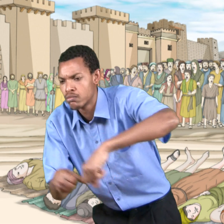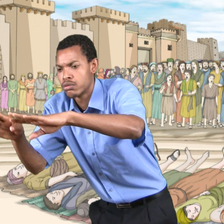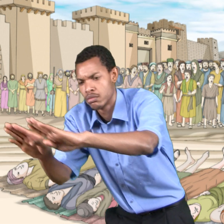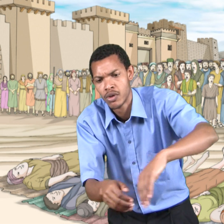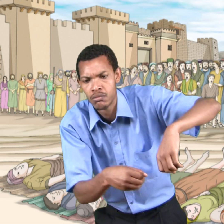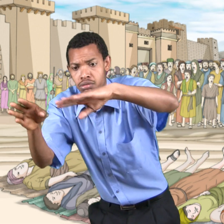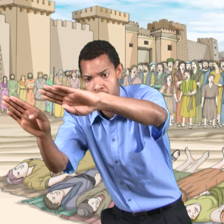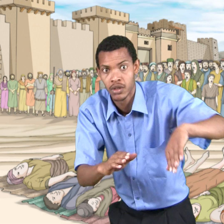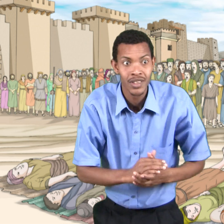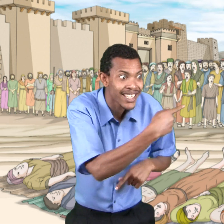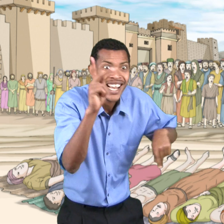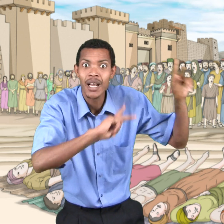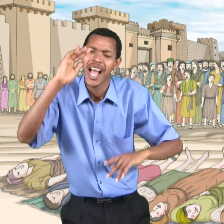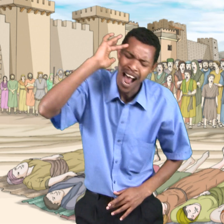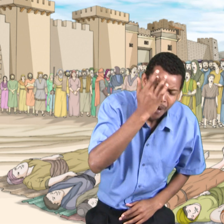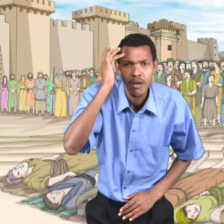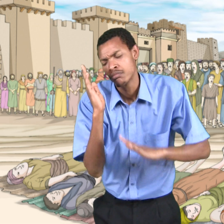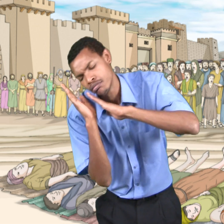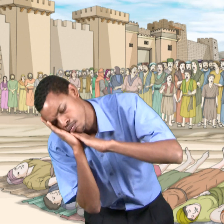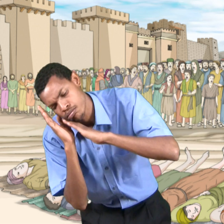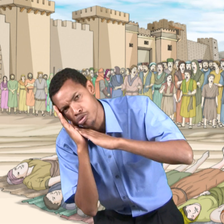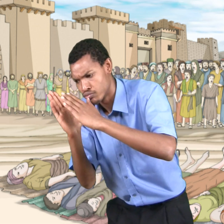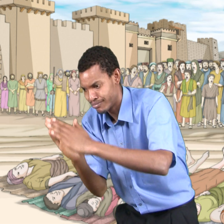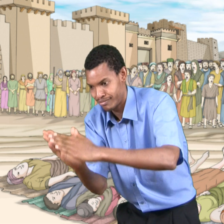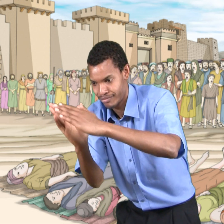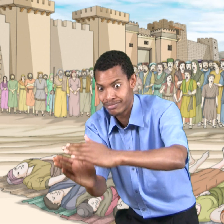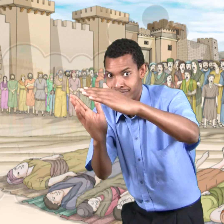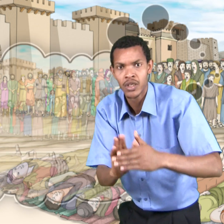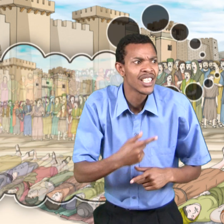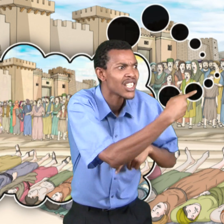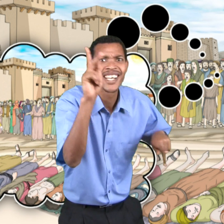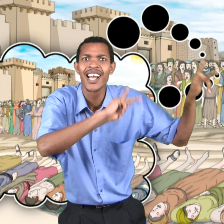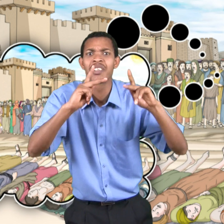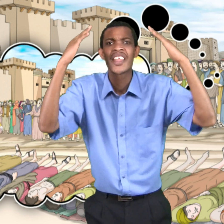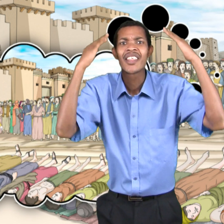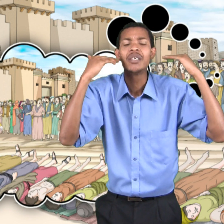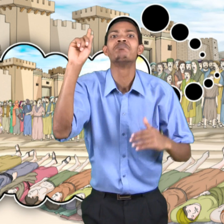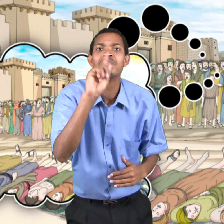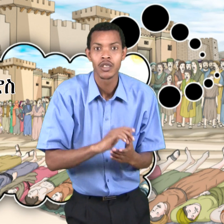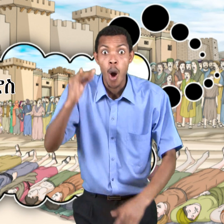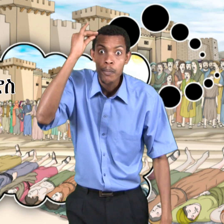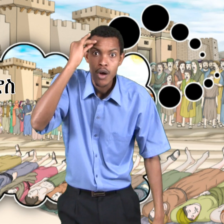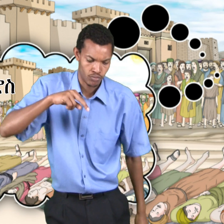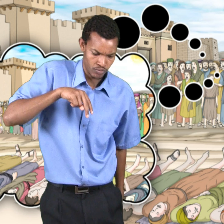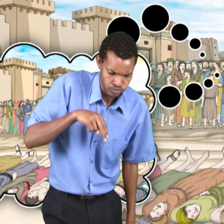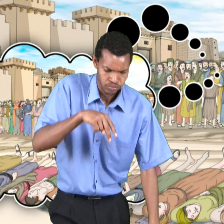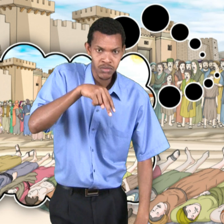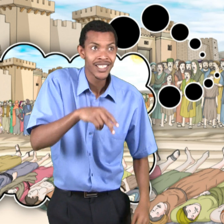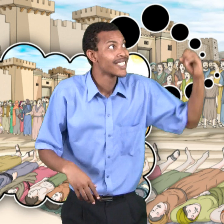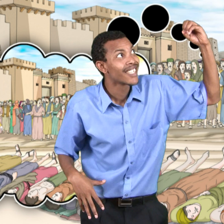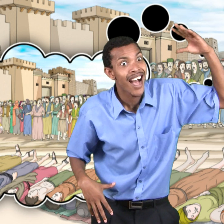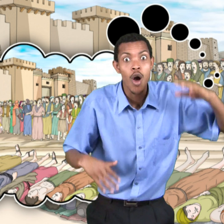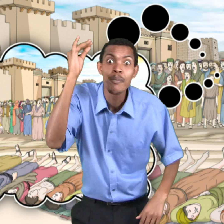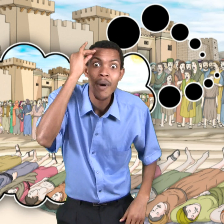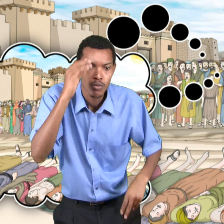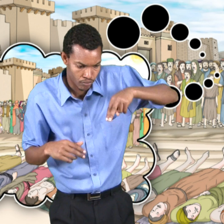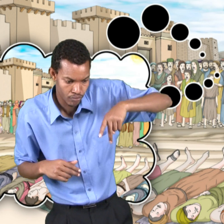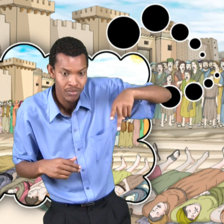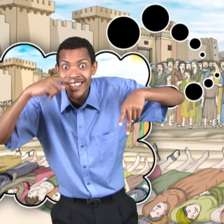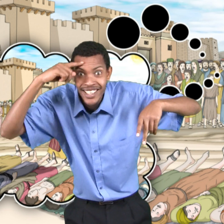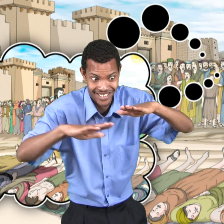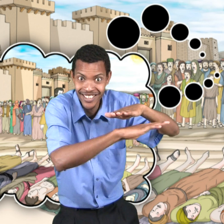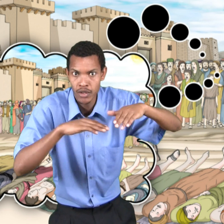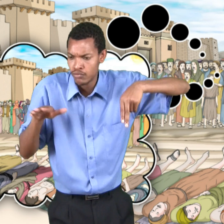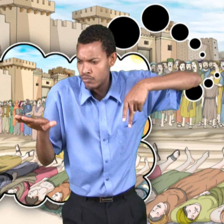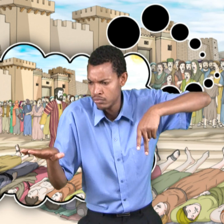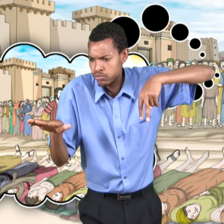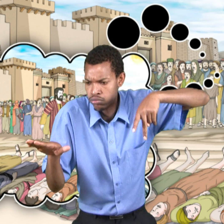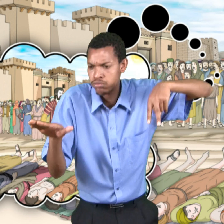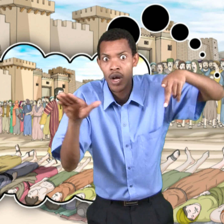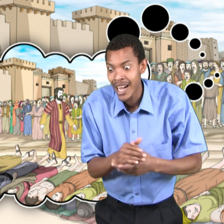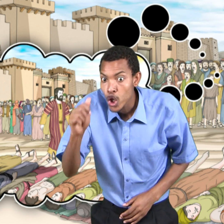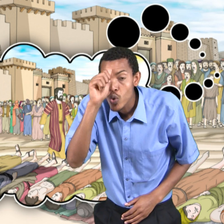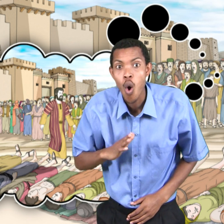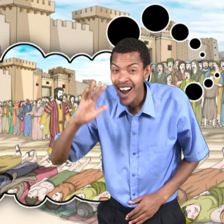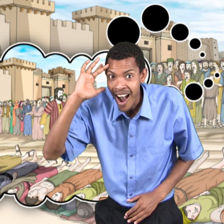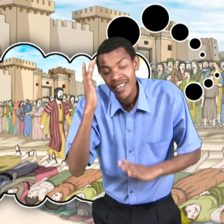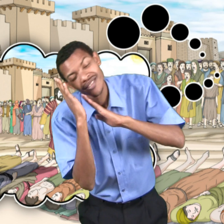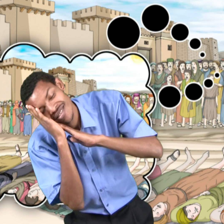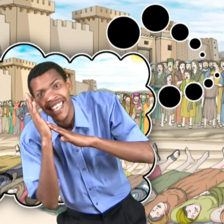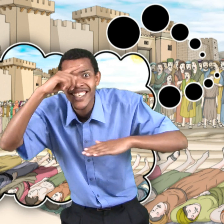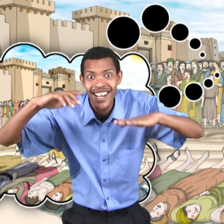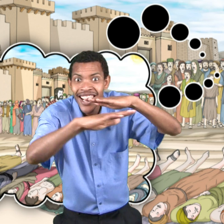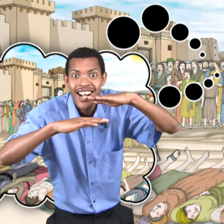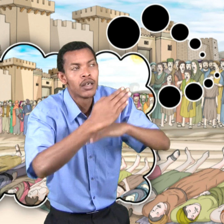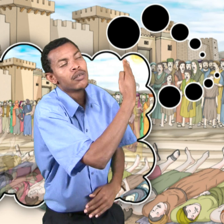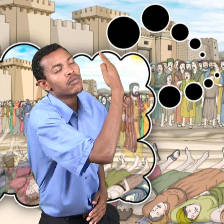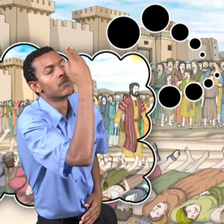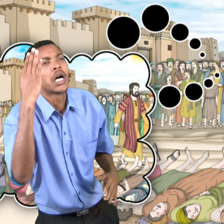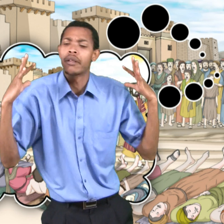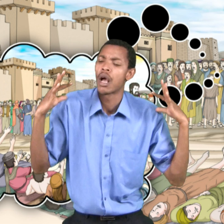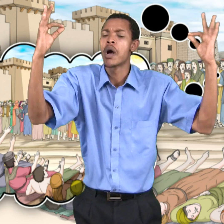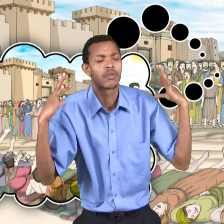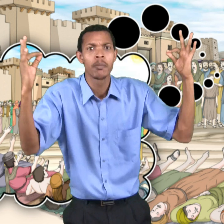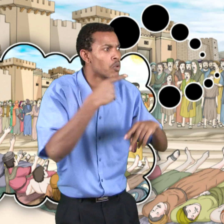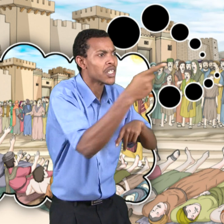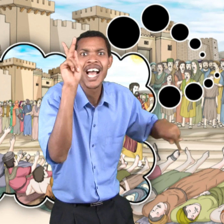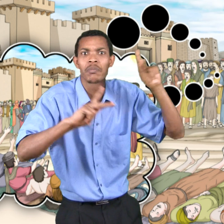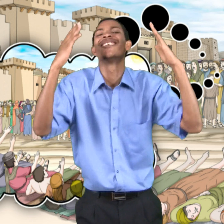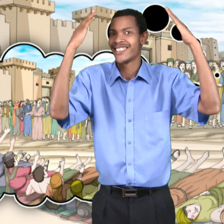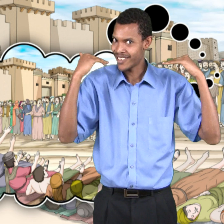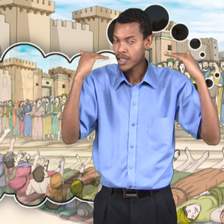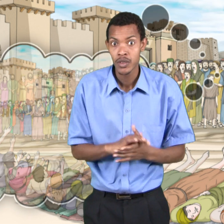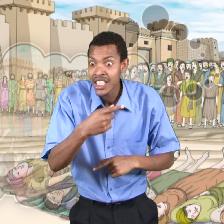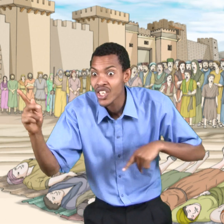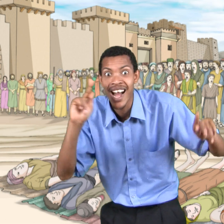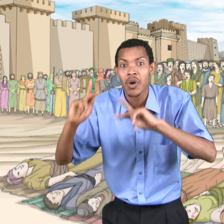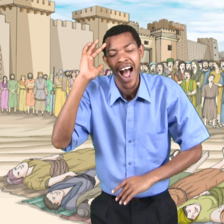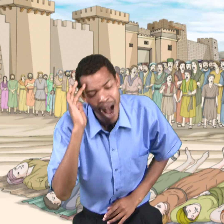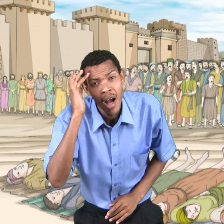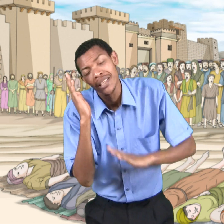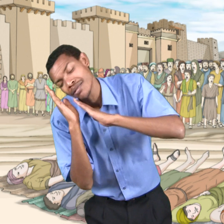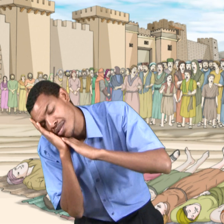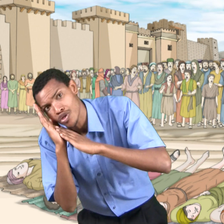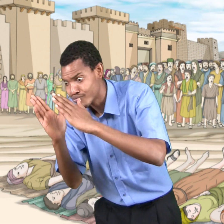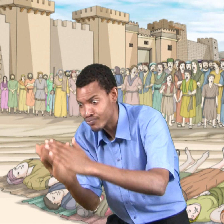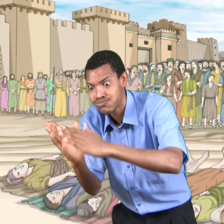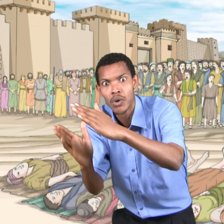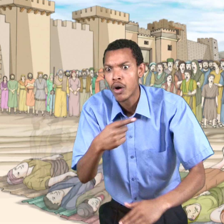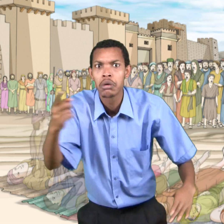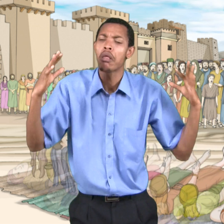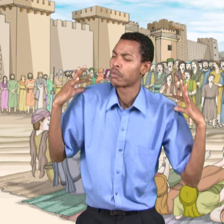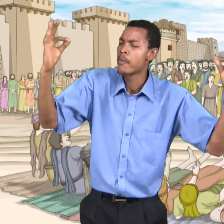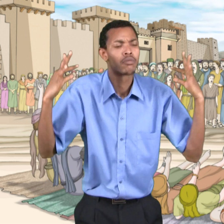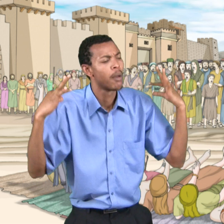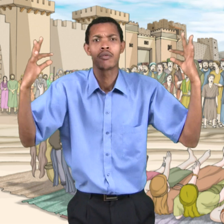Crowds also gathered from the towns around Jerusalem, bringing the sick and those tormented by unclean spirits, and all of them were healed.